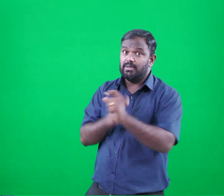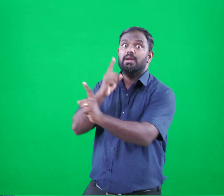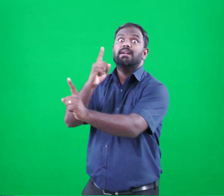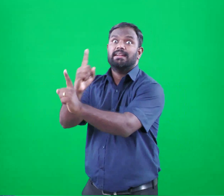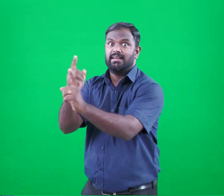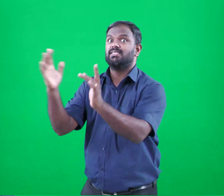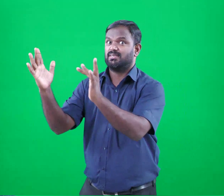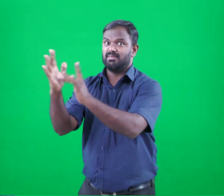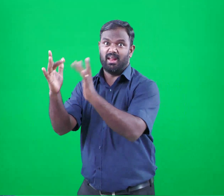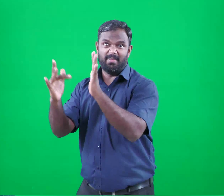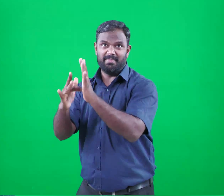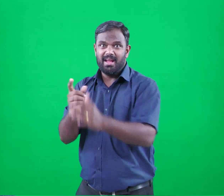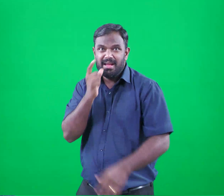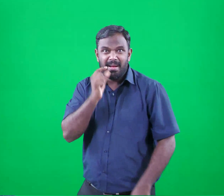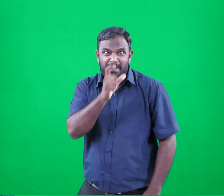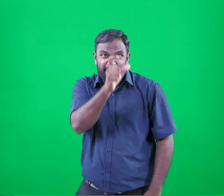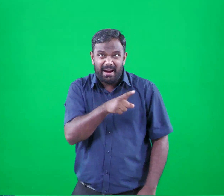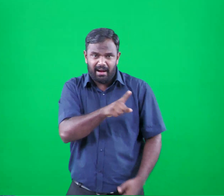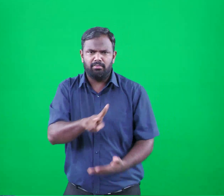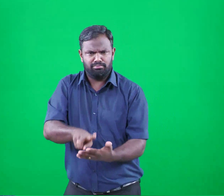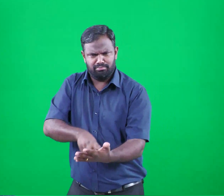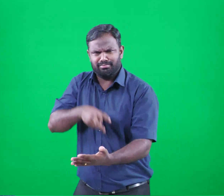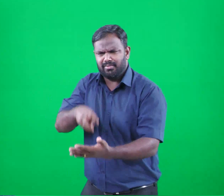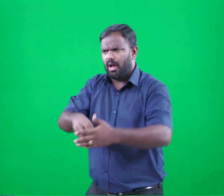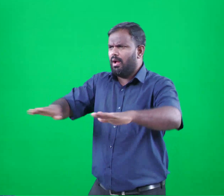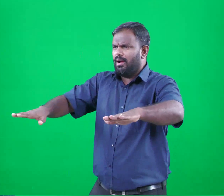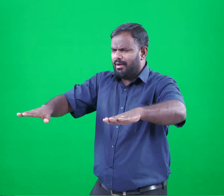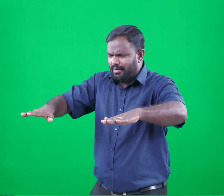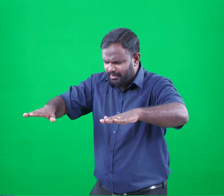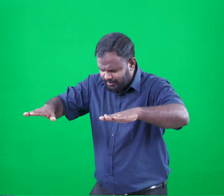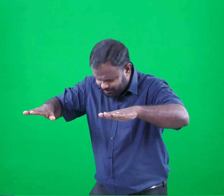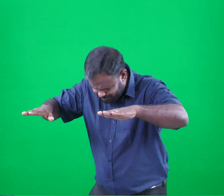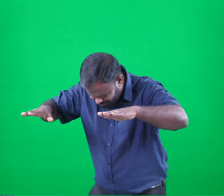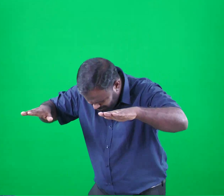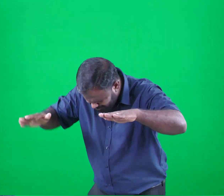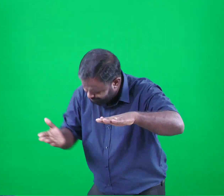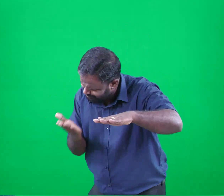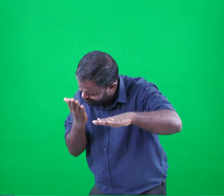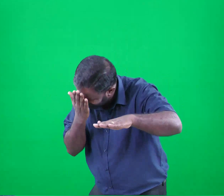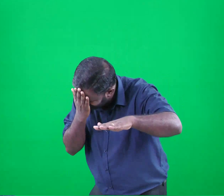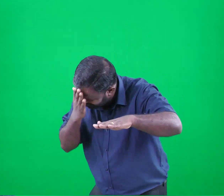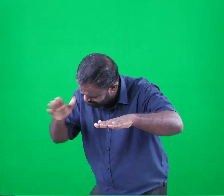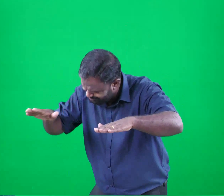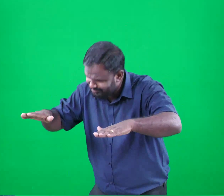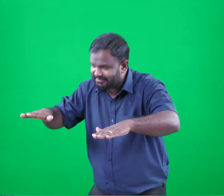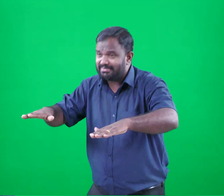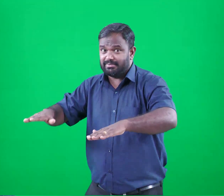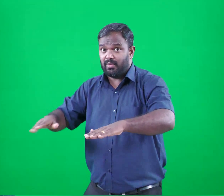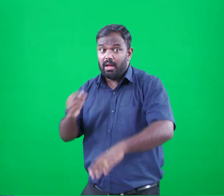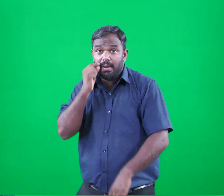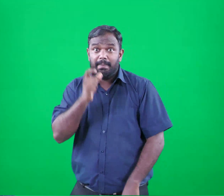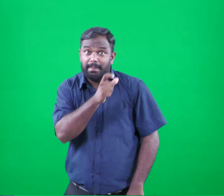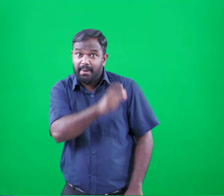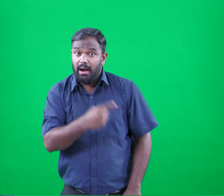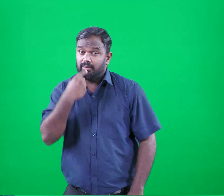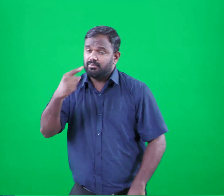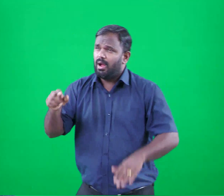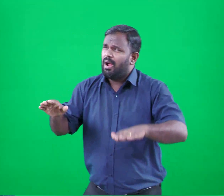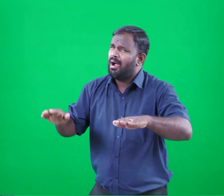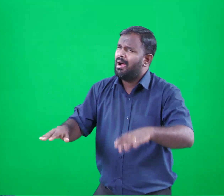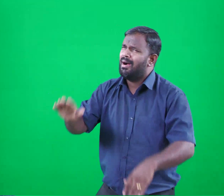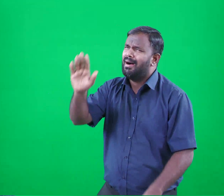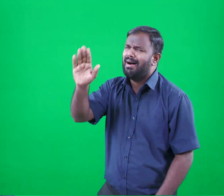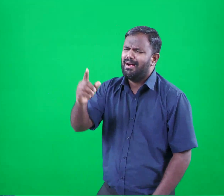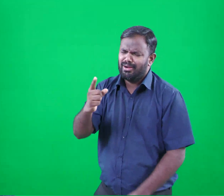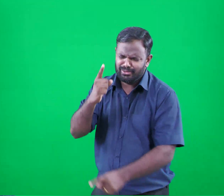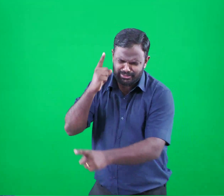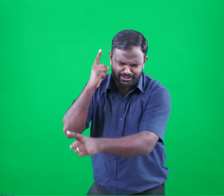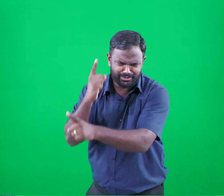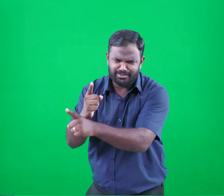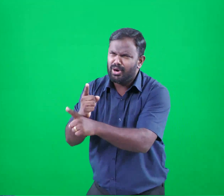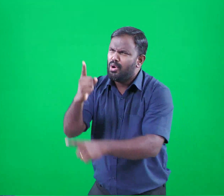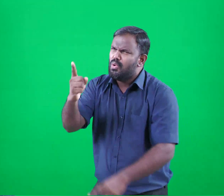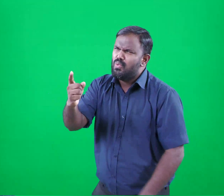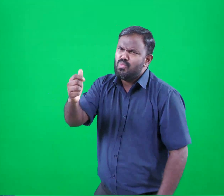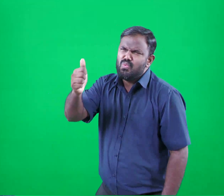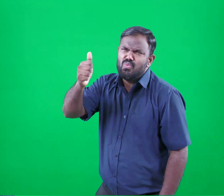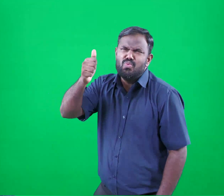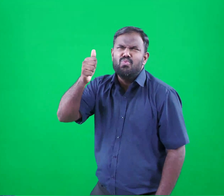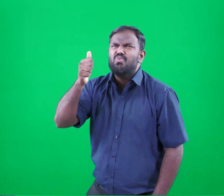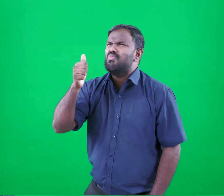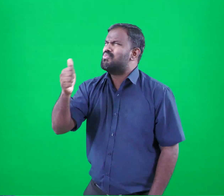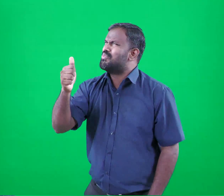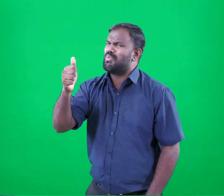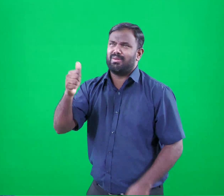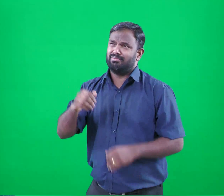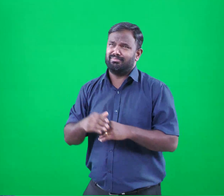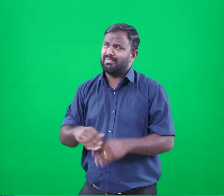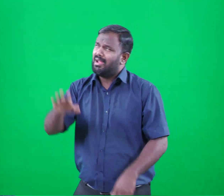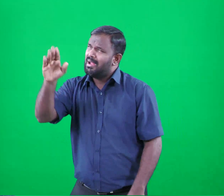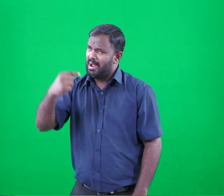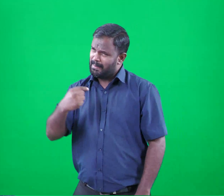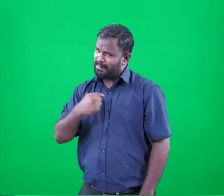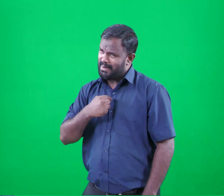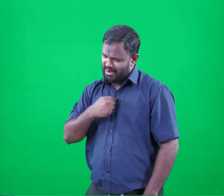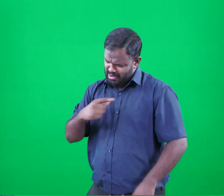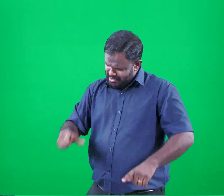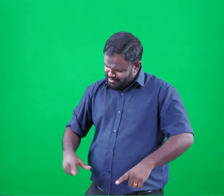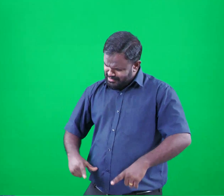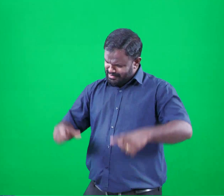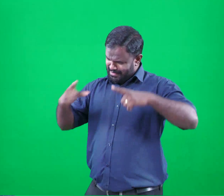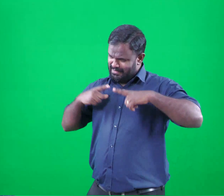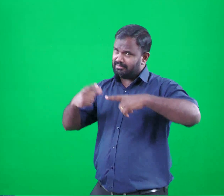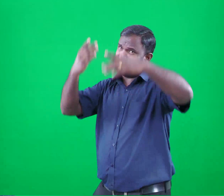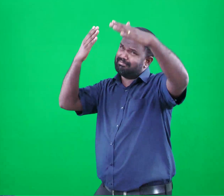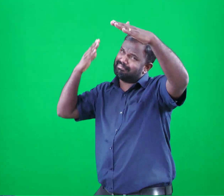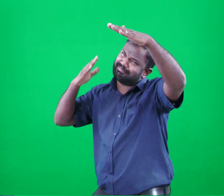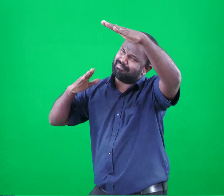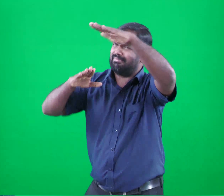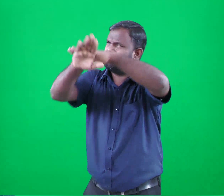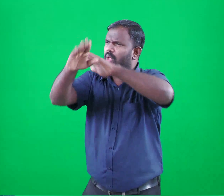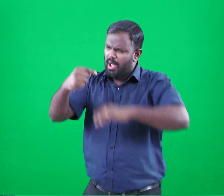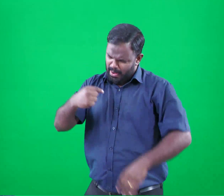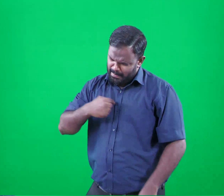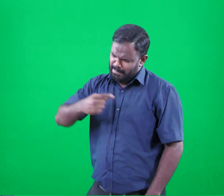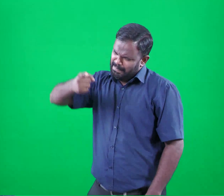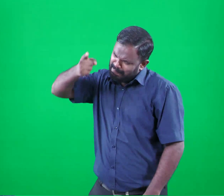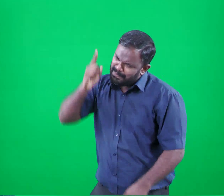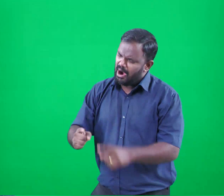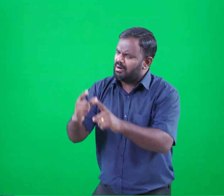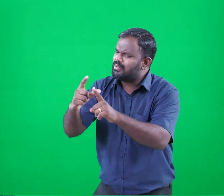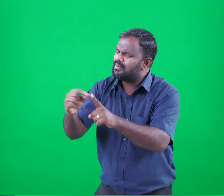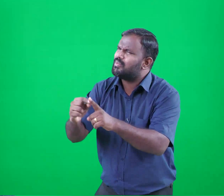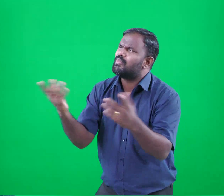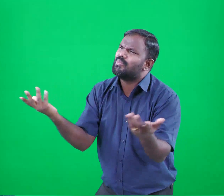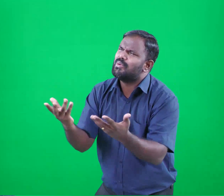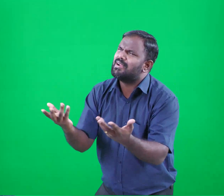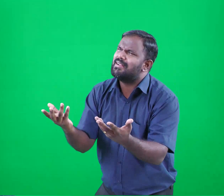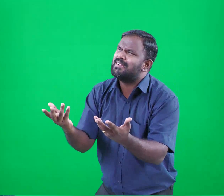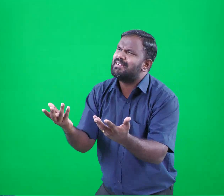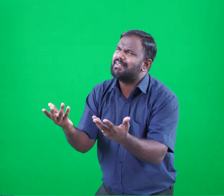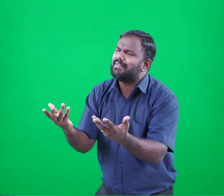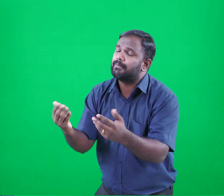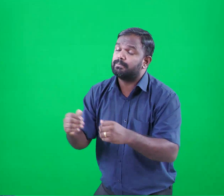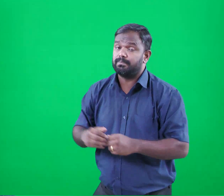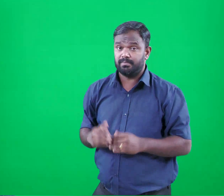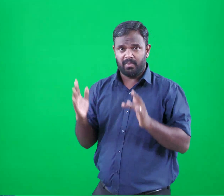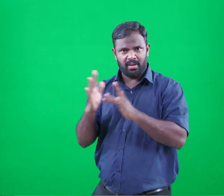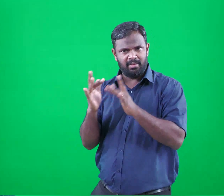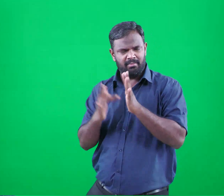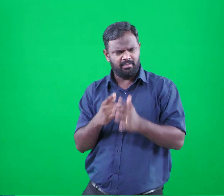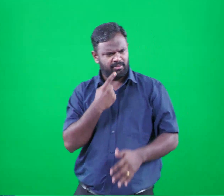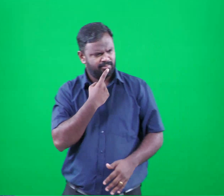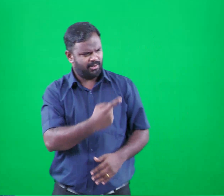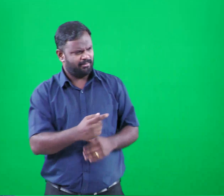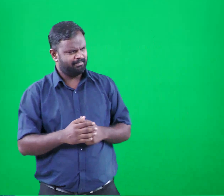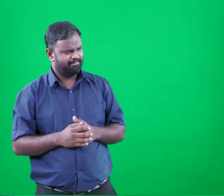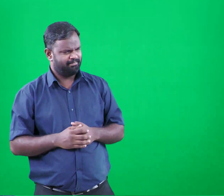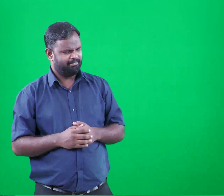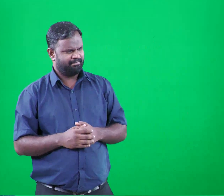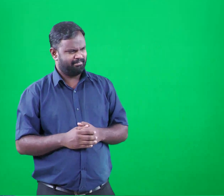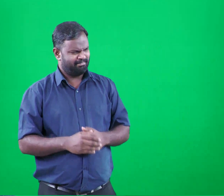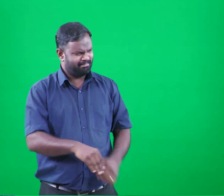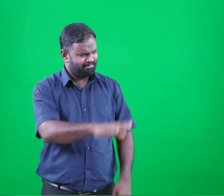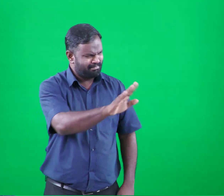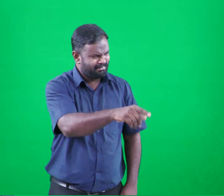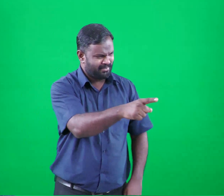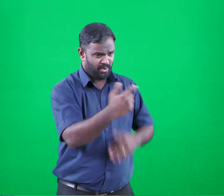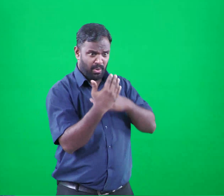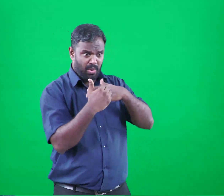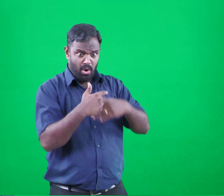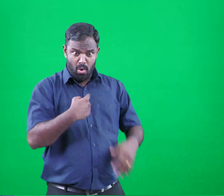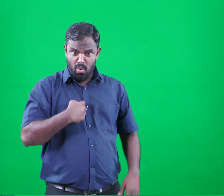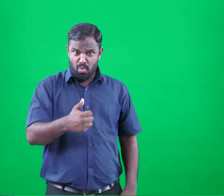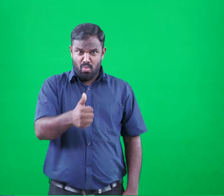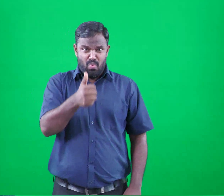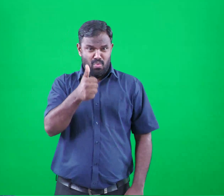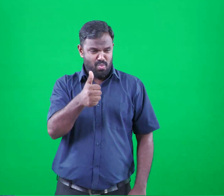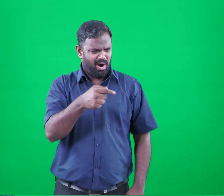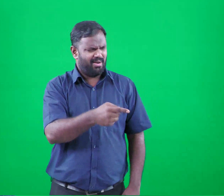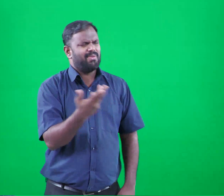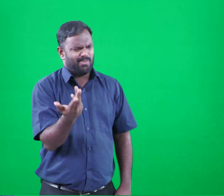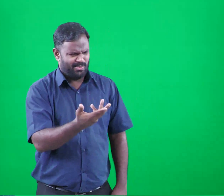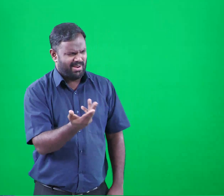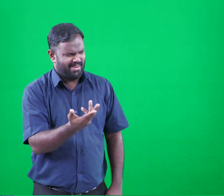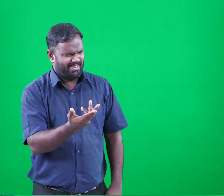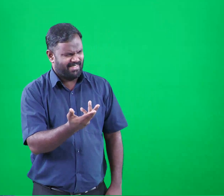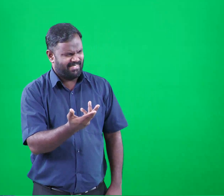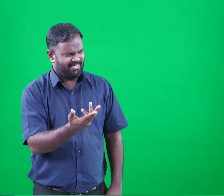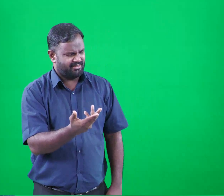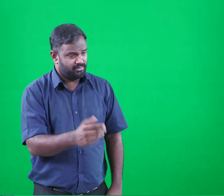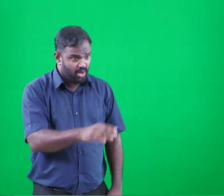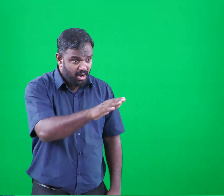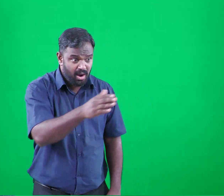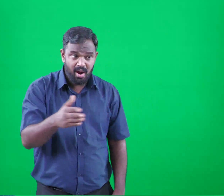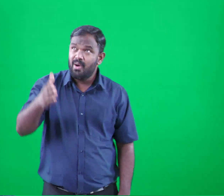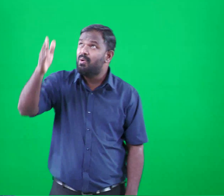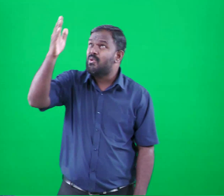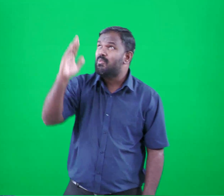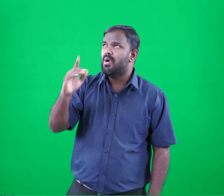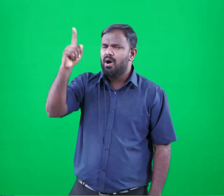" Good Teacher," he asked, "what must I do to inherit eternal life?" "Why do you call Me good?" Jesus replied.